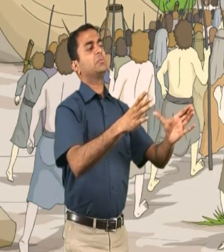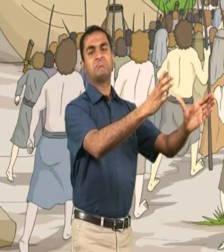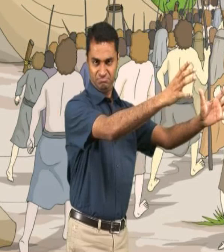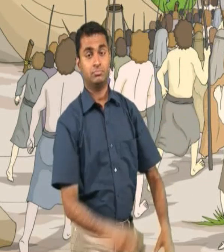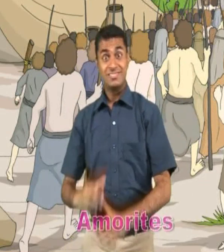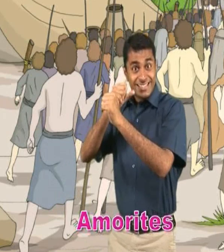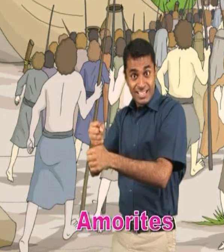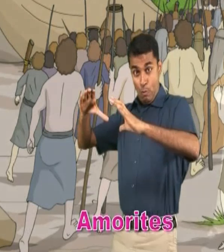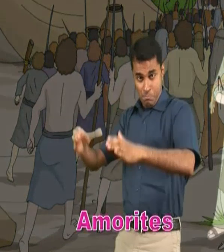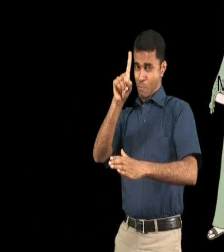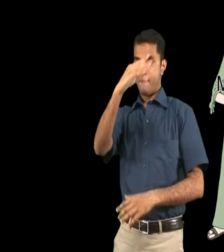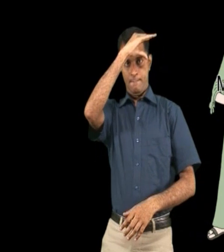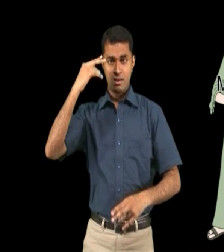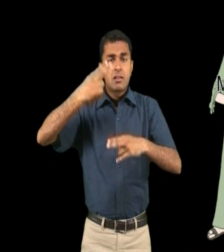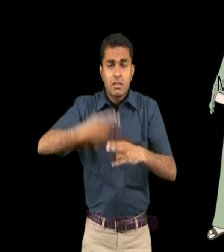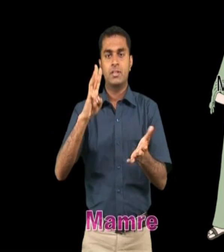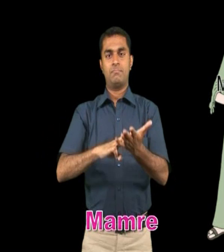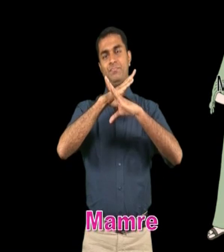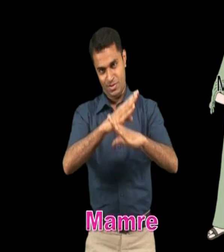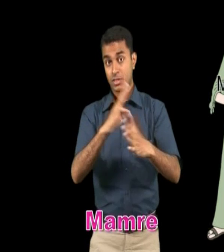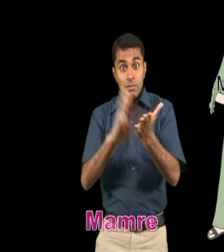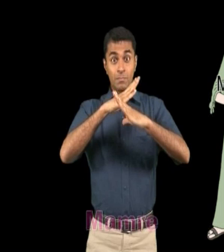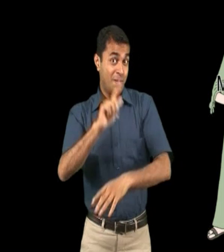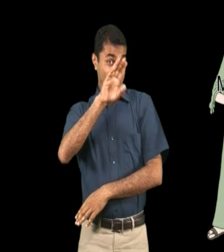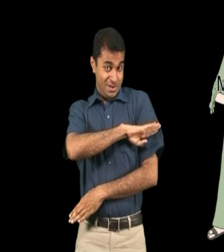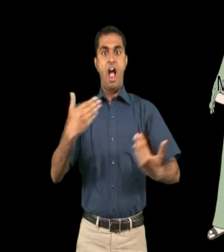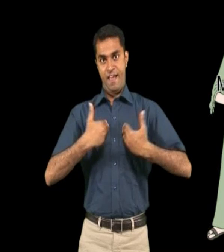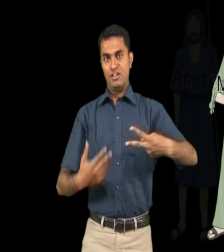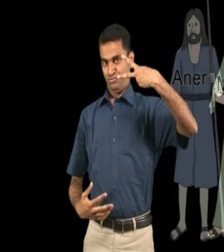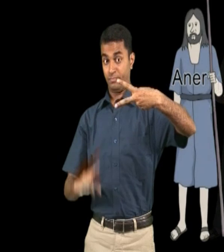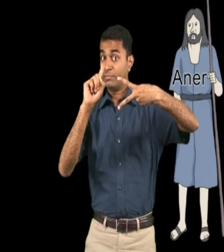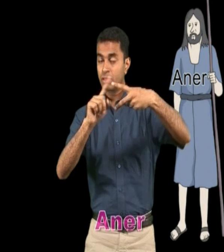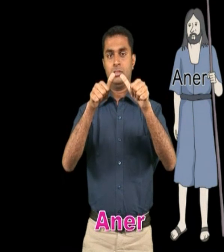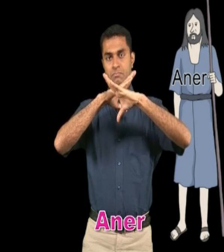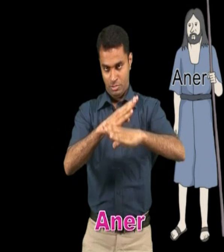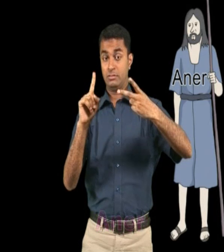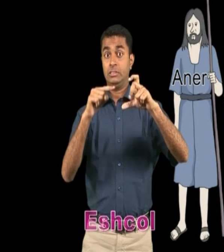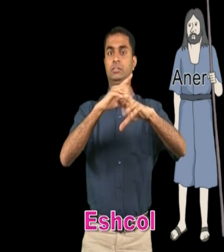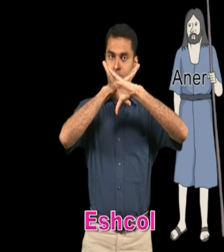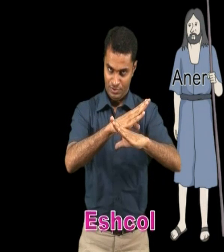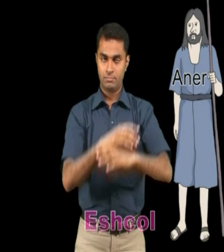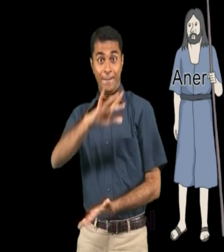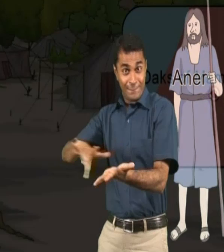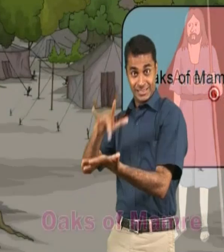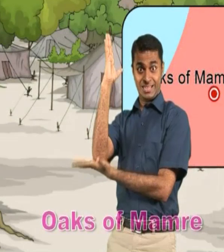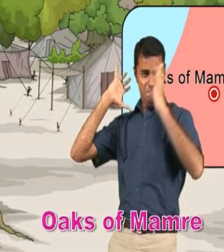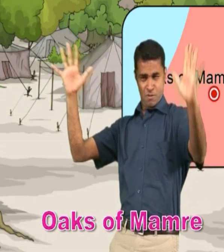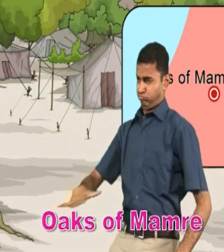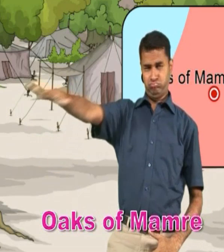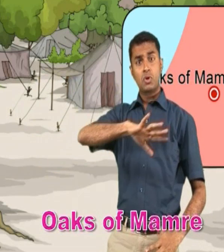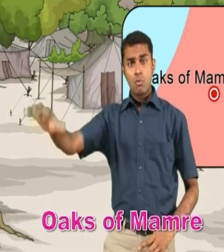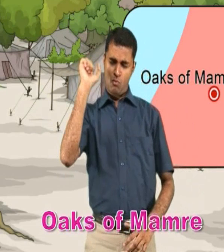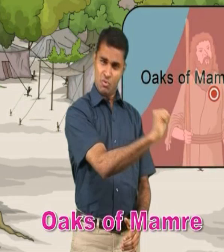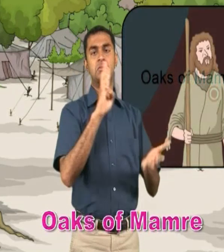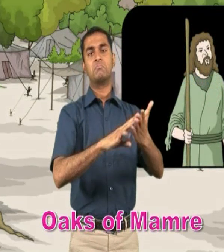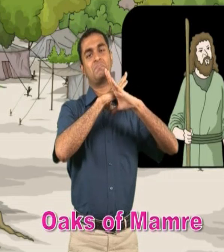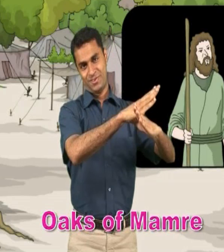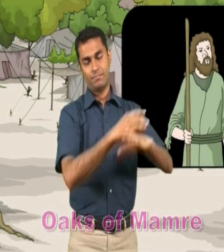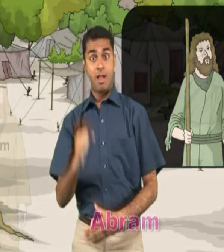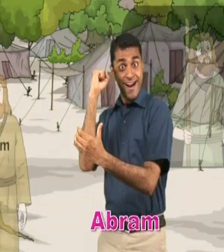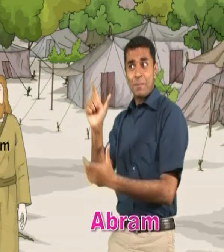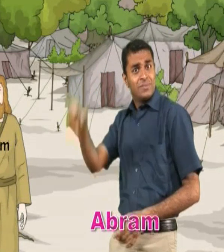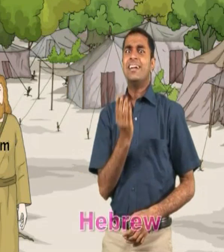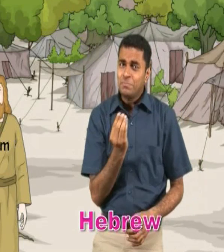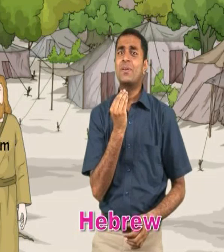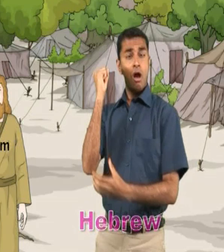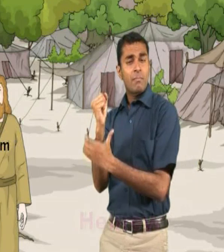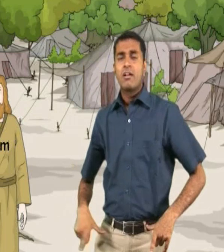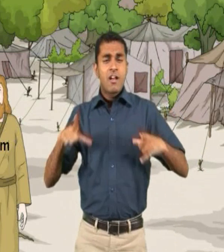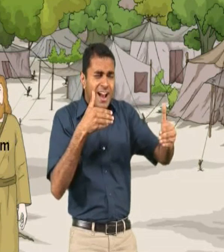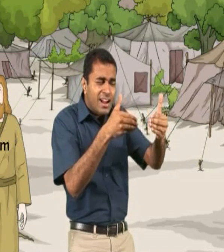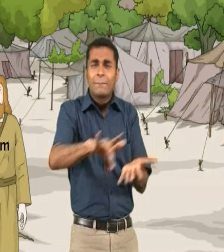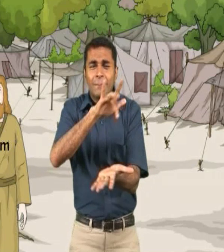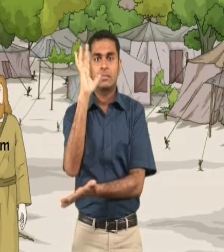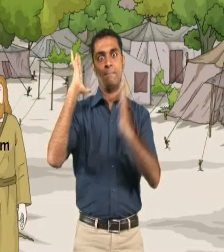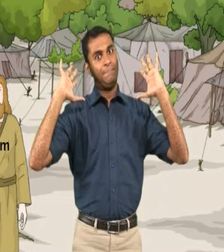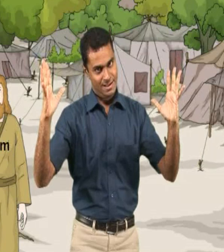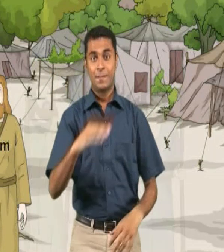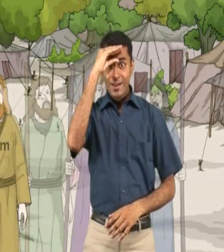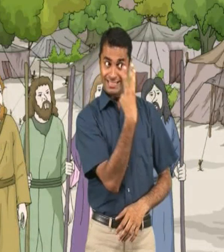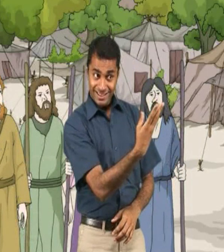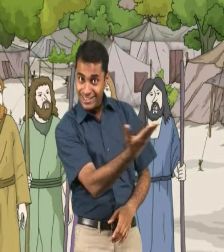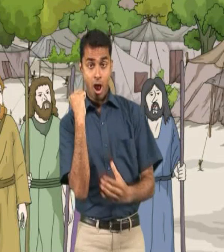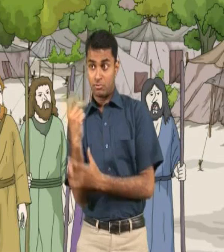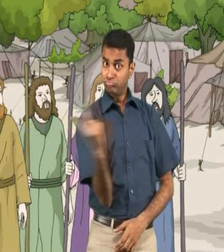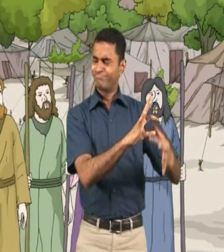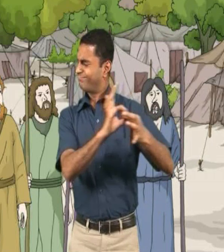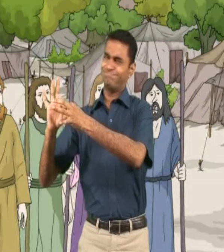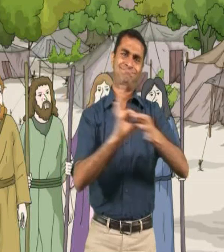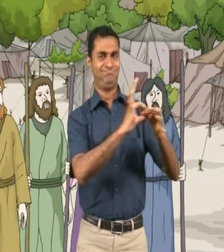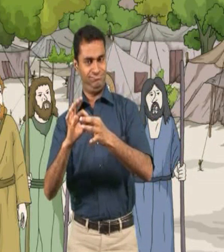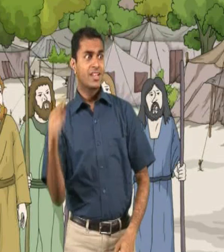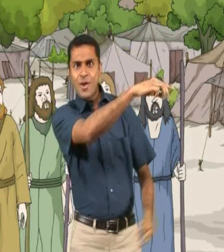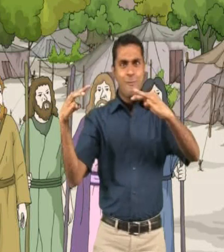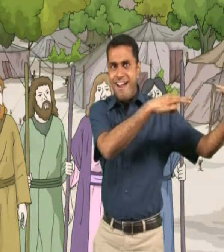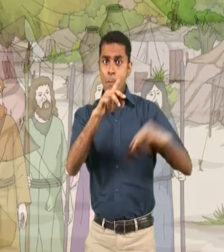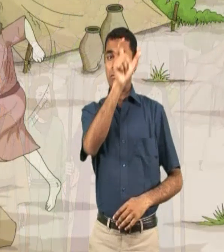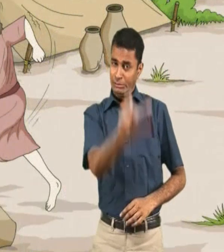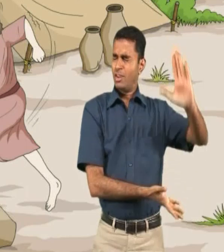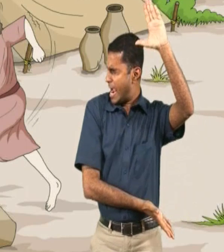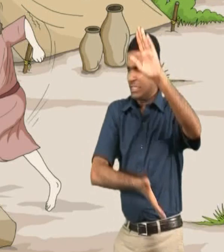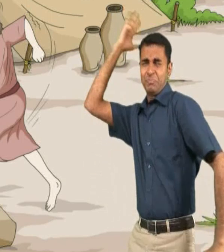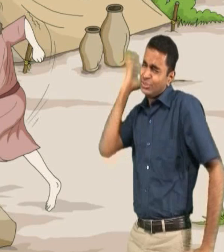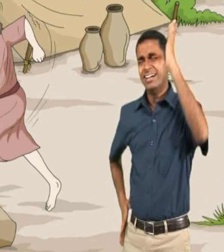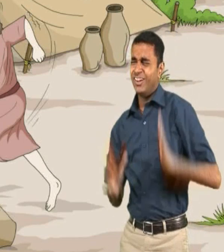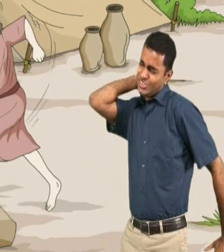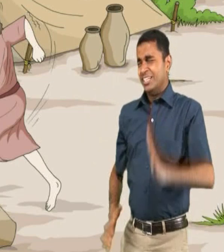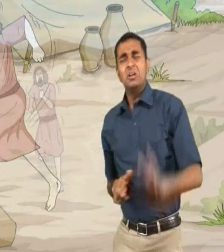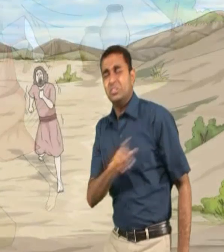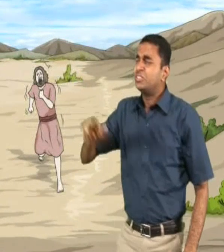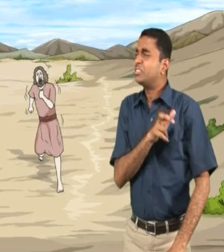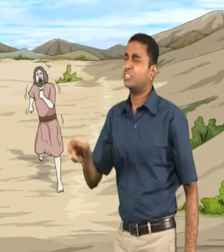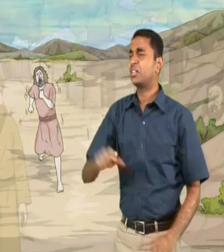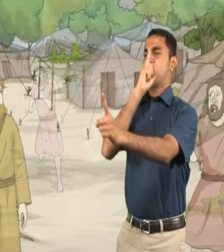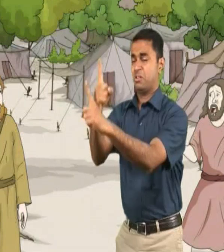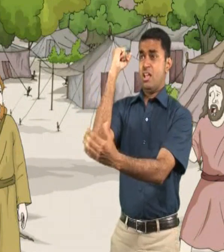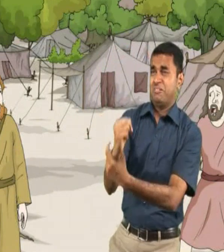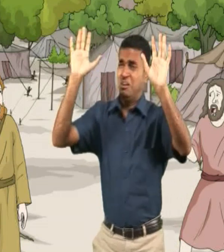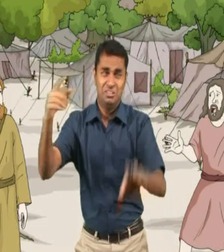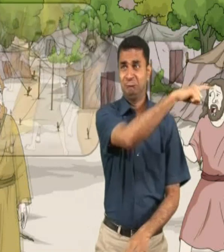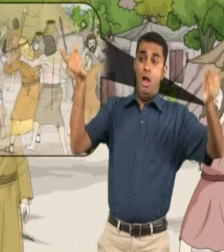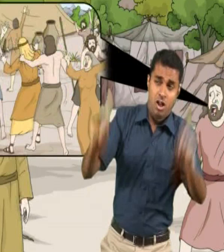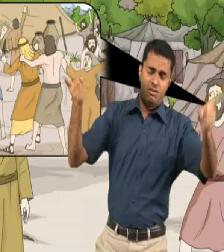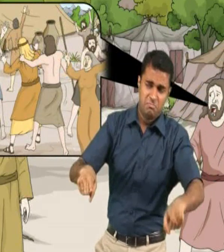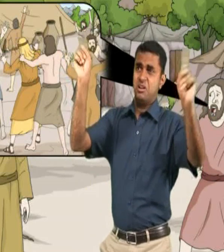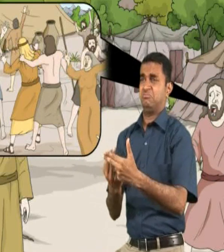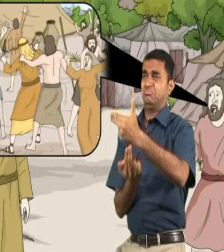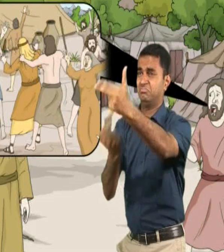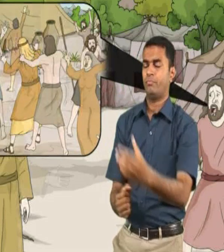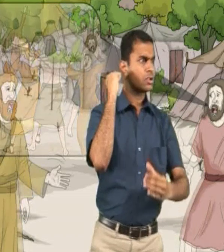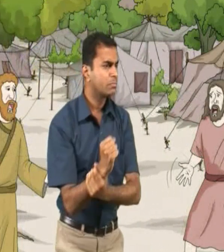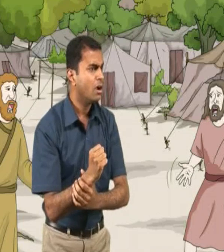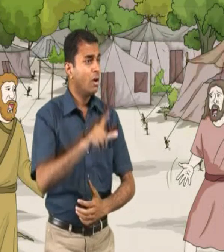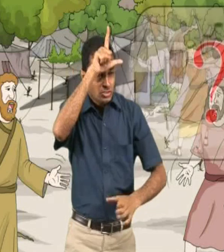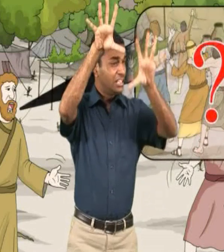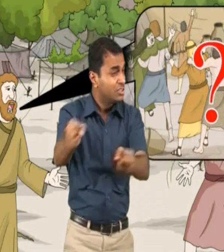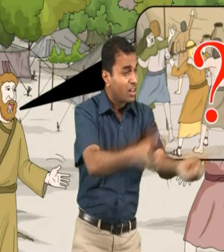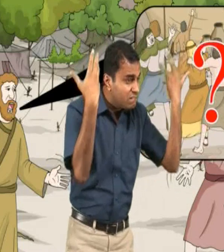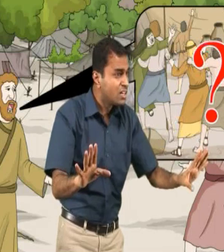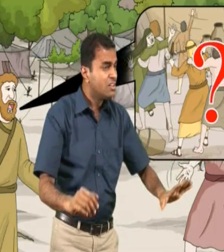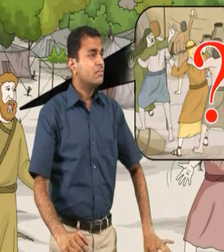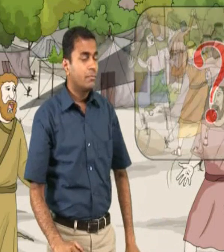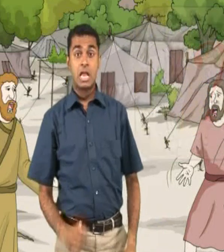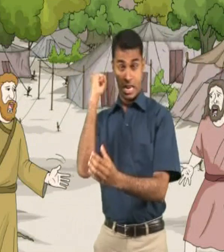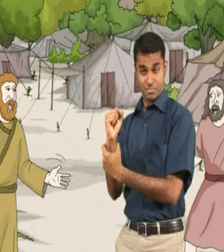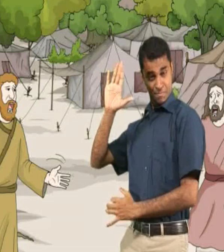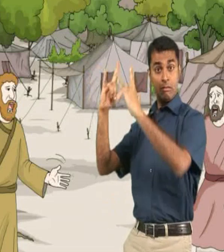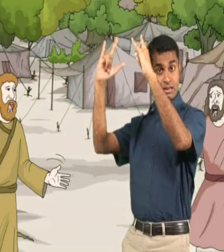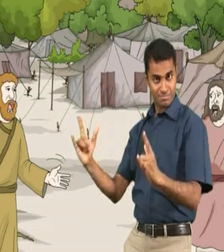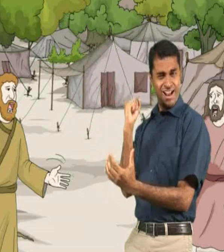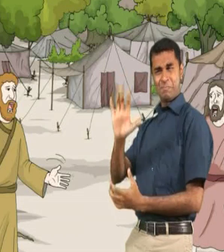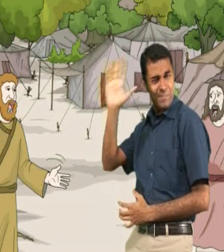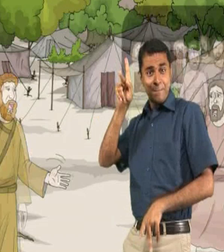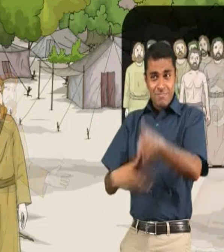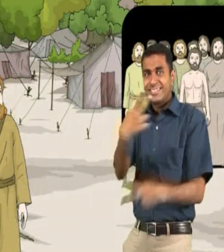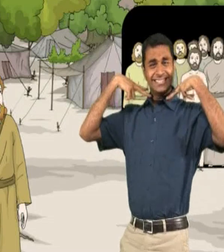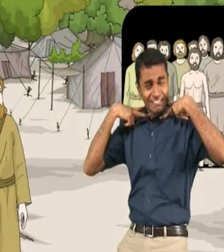Now Abram was living near the Oaks of Mamre the Amorite, a brother of Eshcol and Aner, all of whom were bound by treaty to Abram.